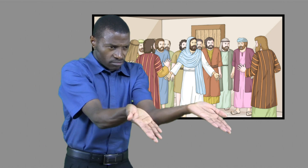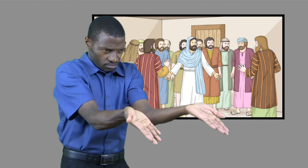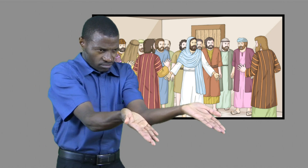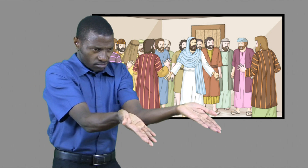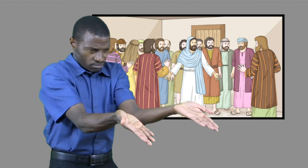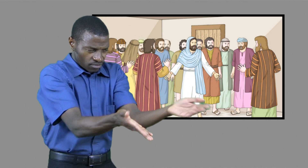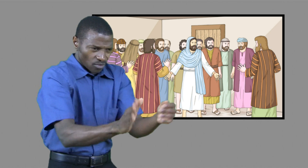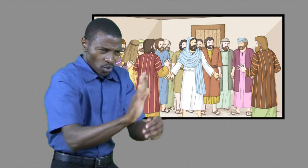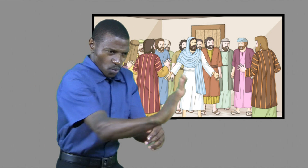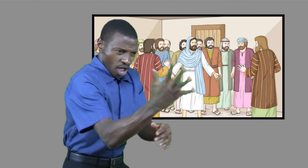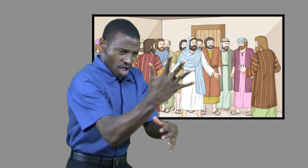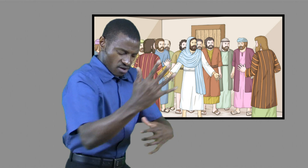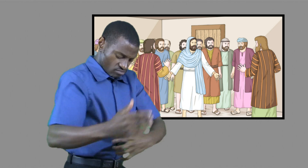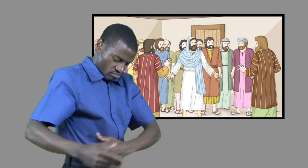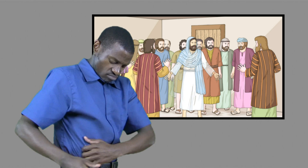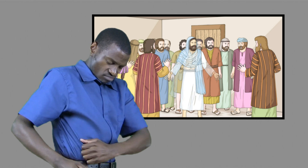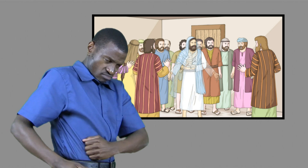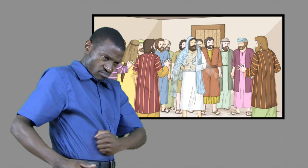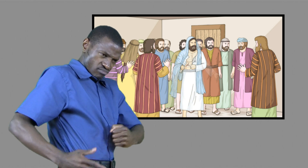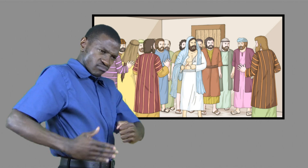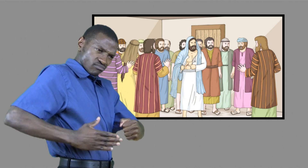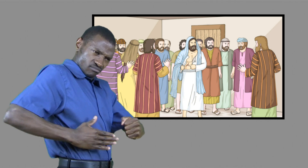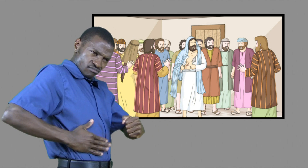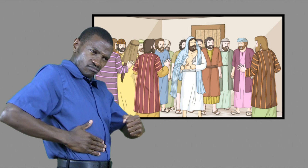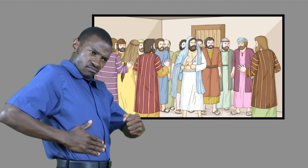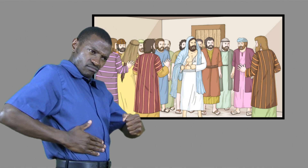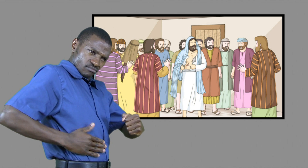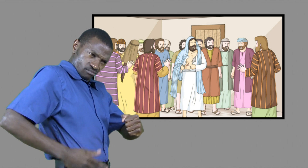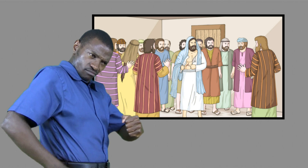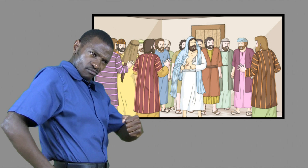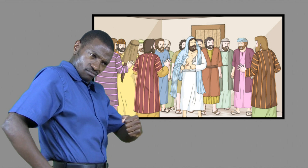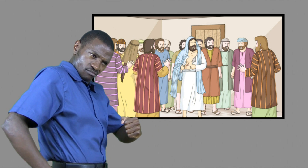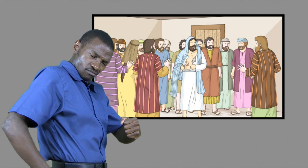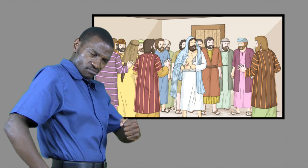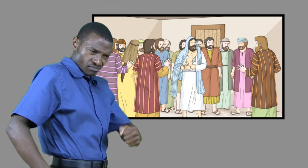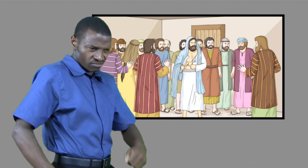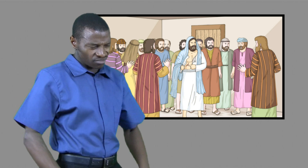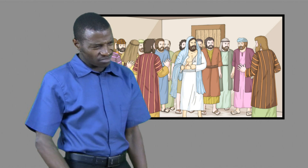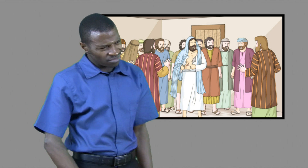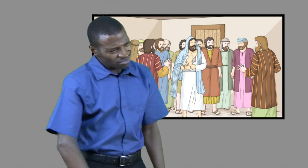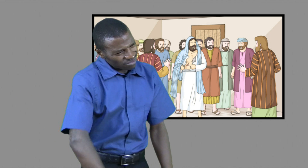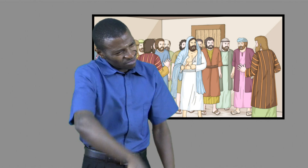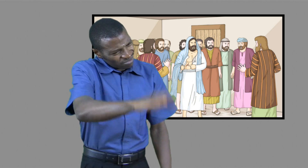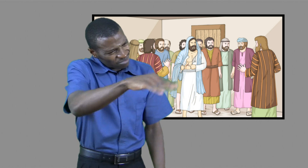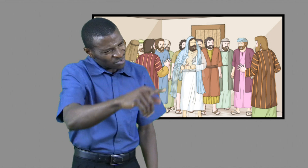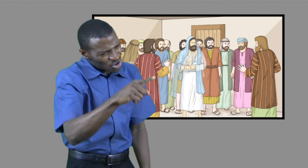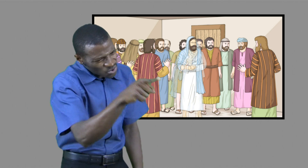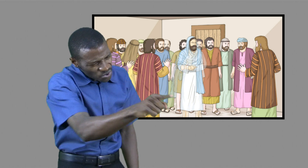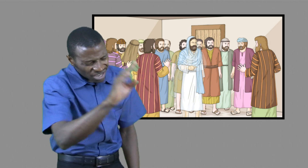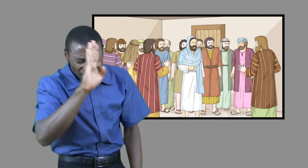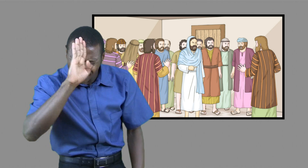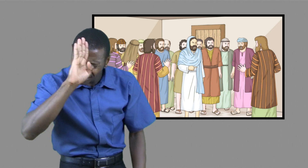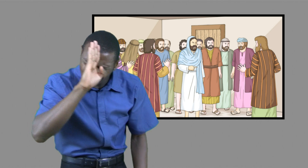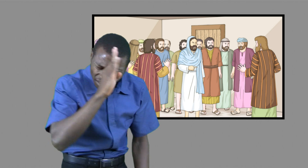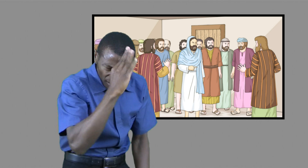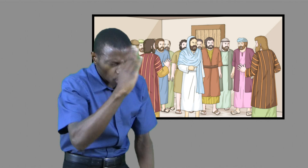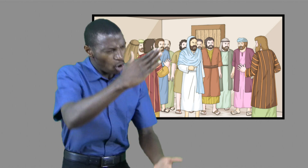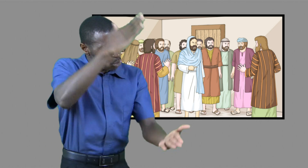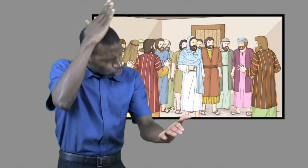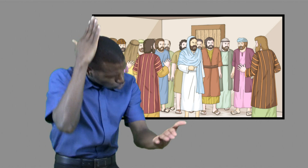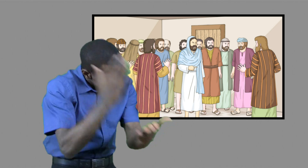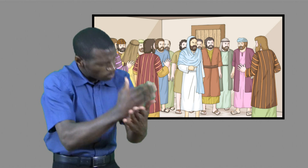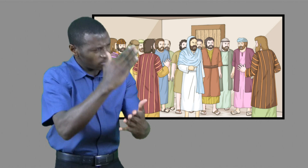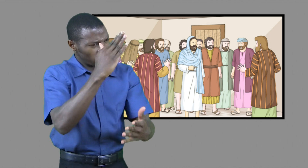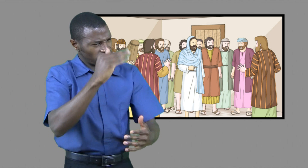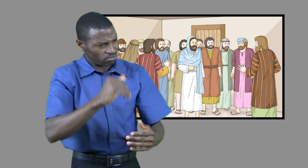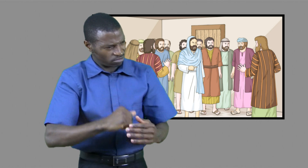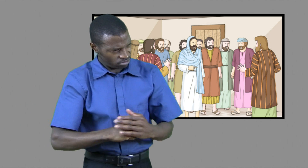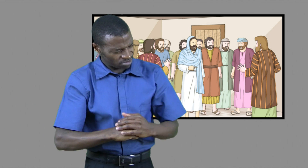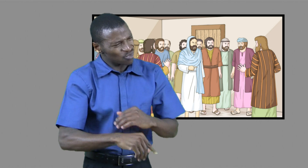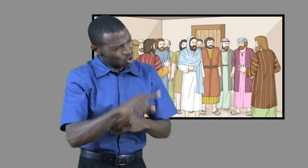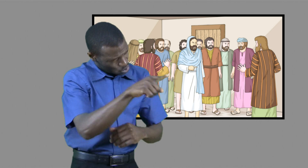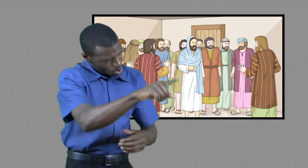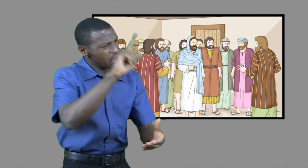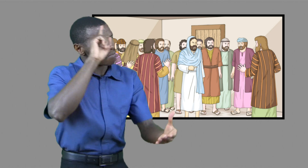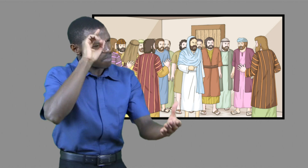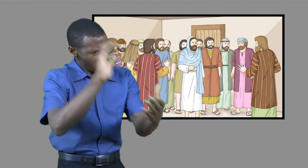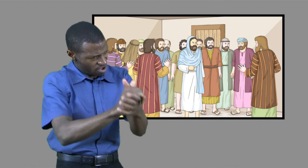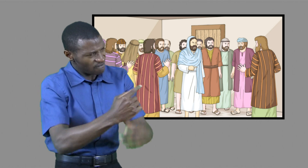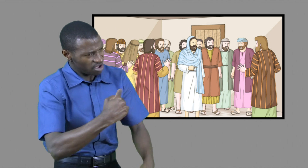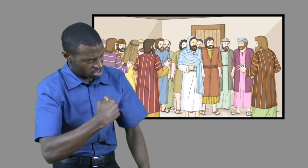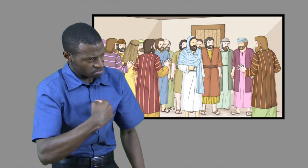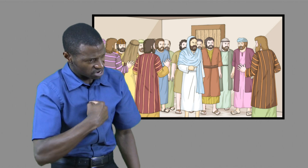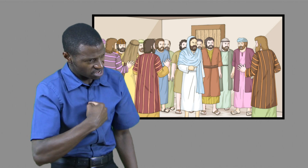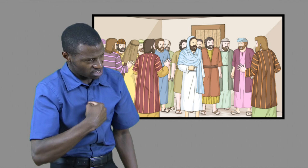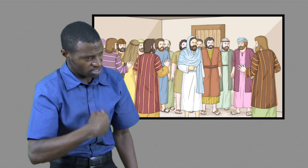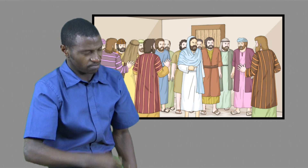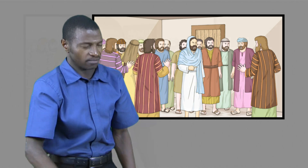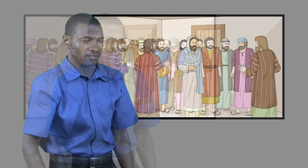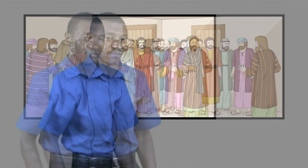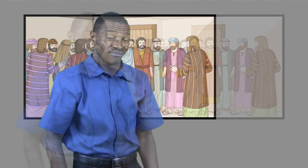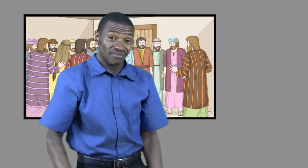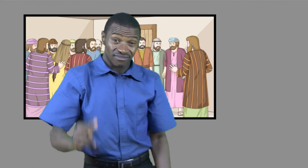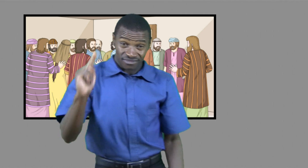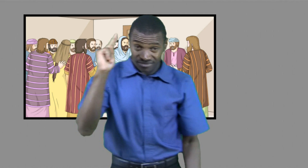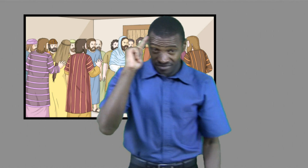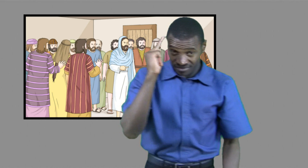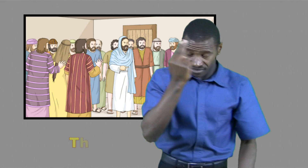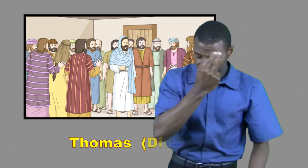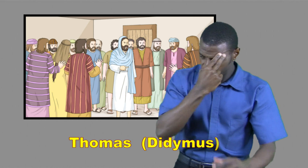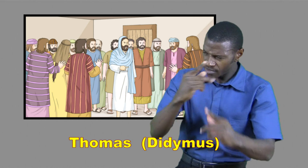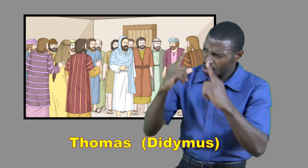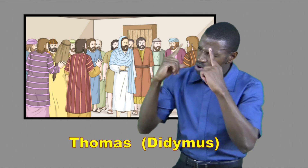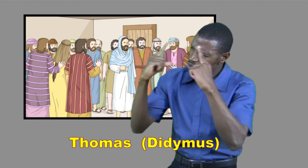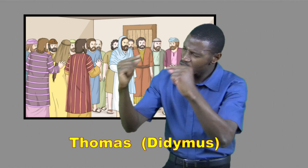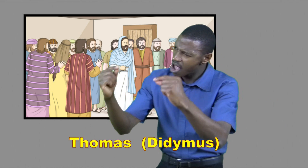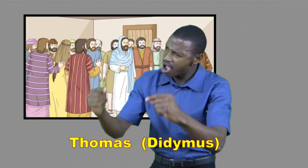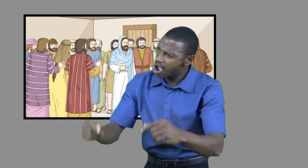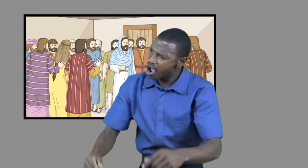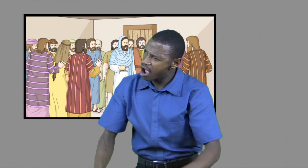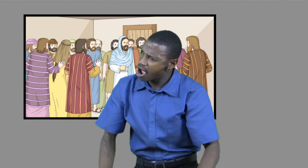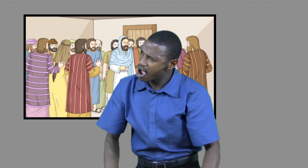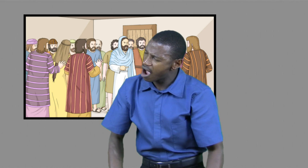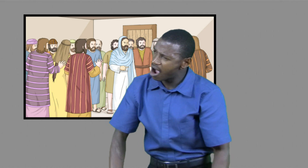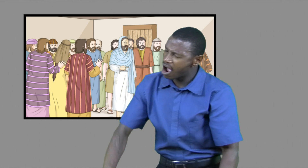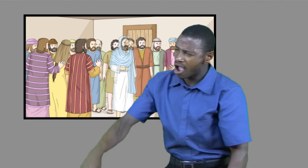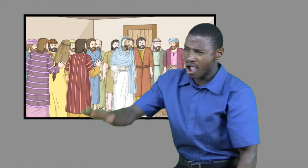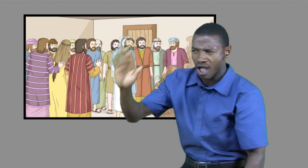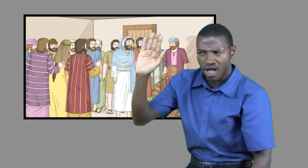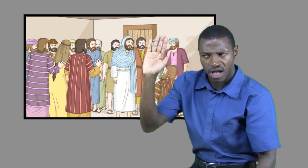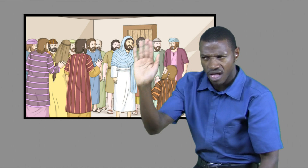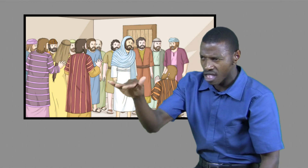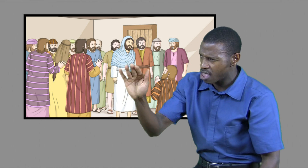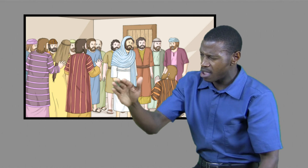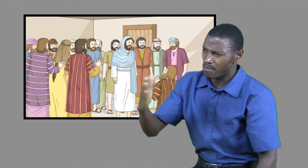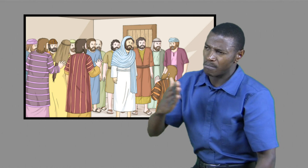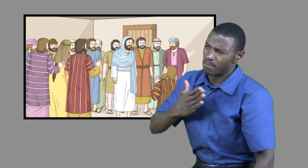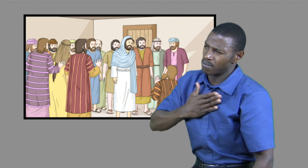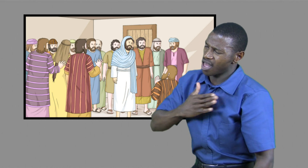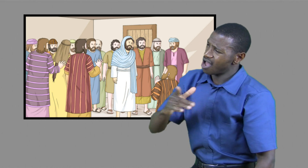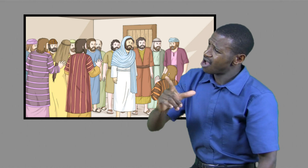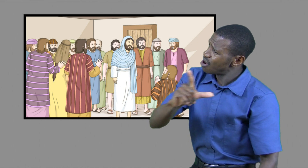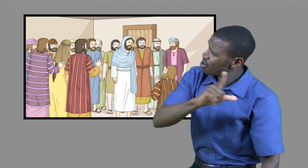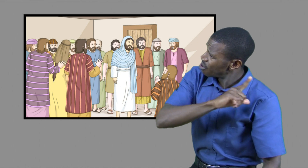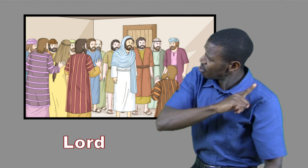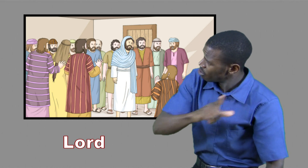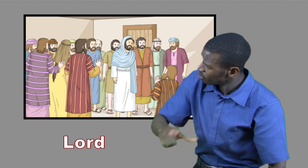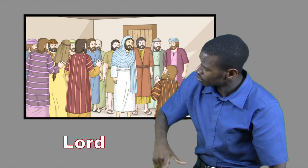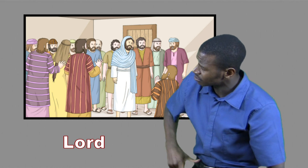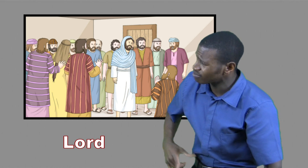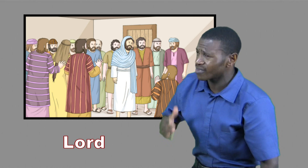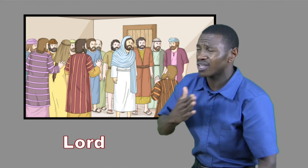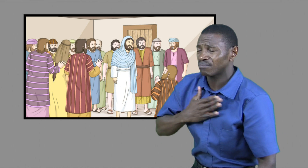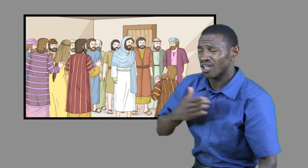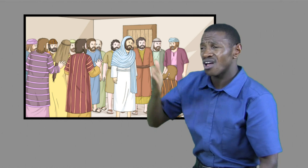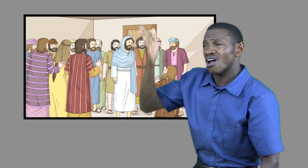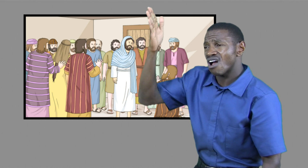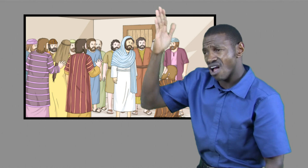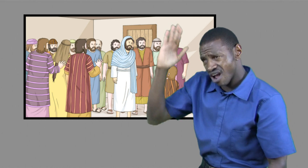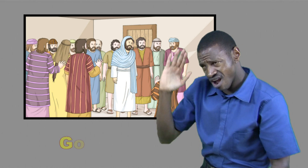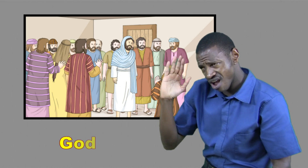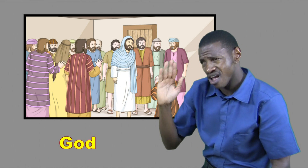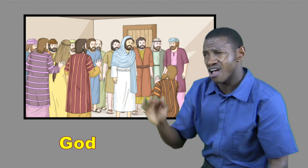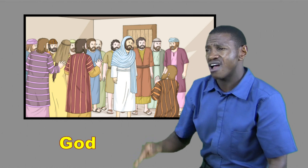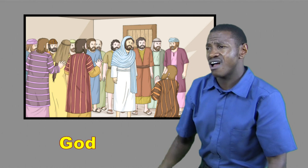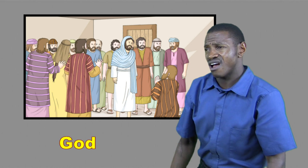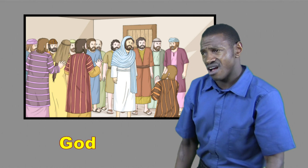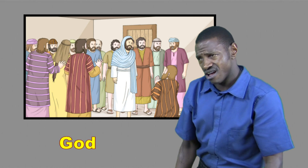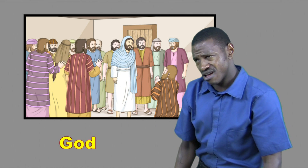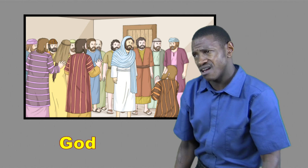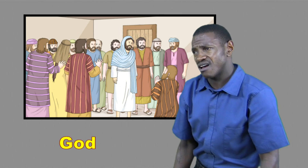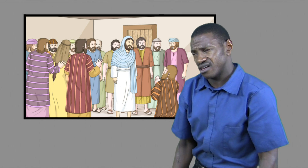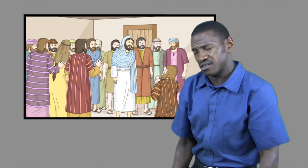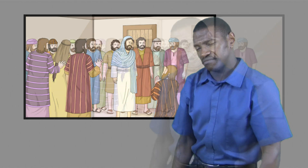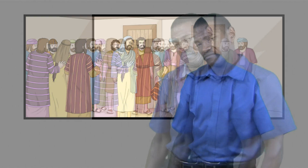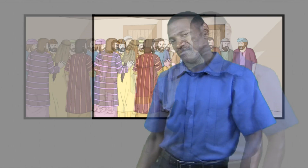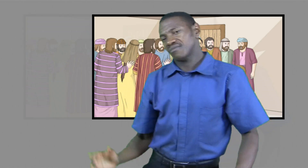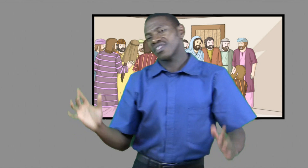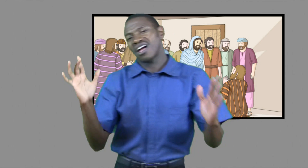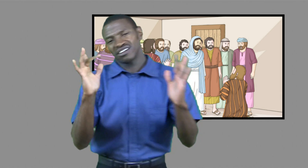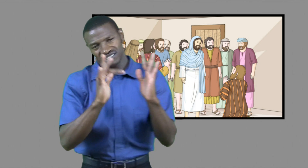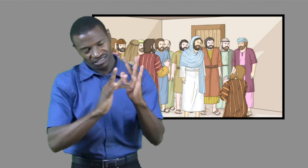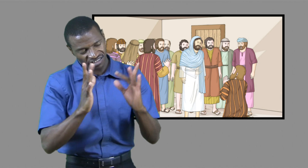Reach out your hand and put it into My side. Stop doubting and believe.”